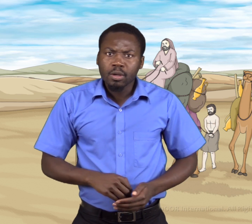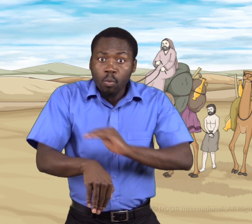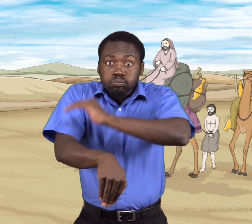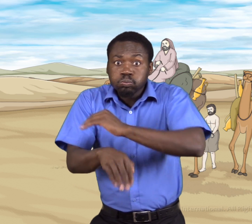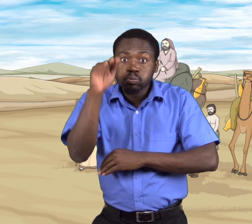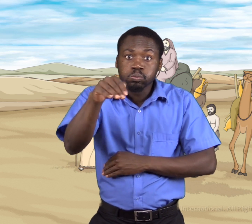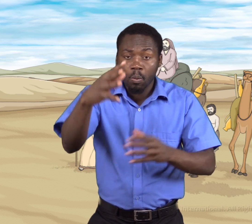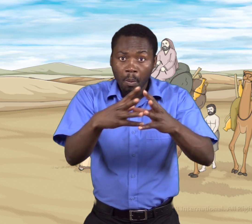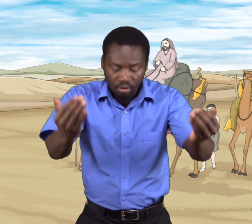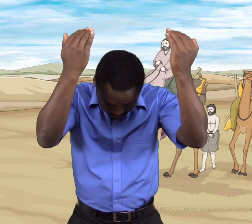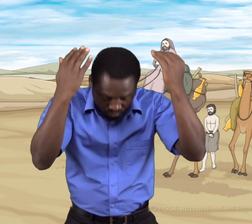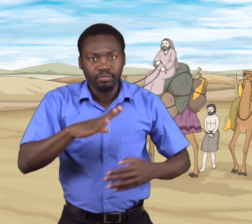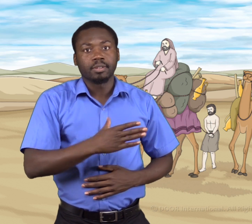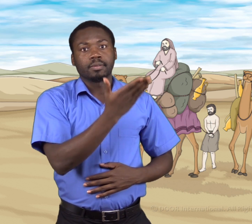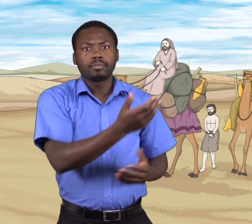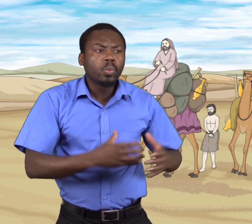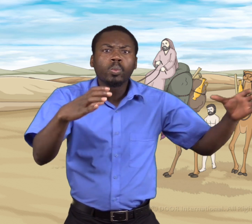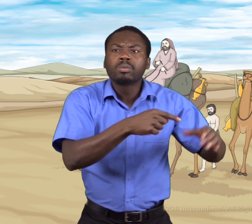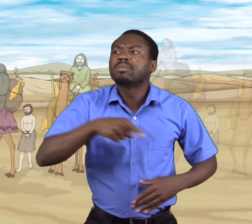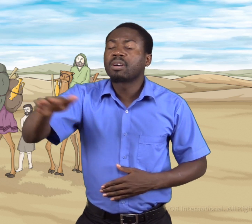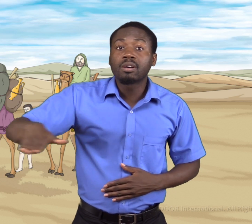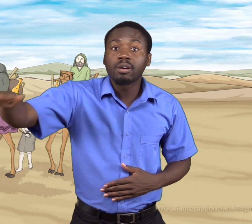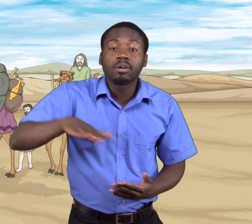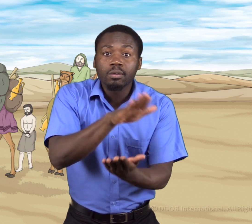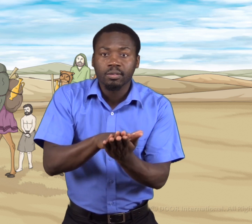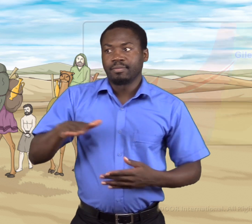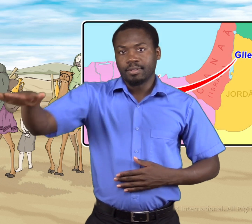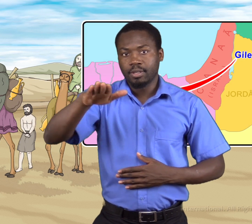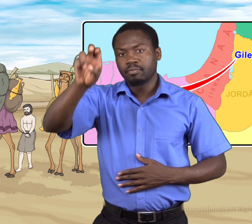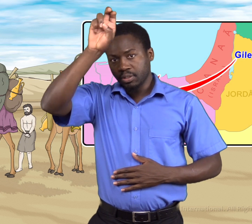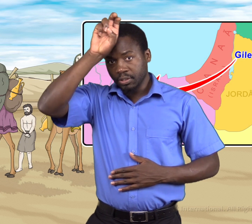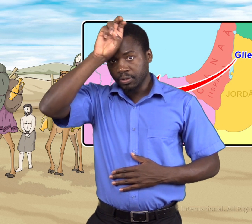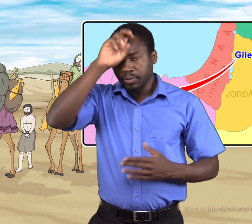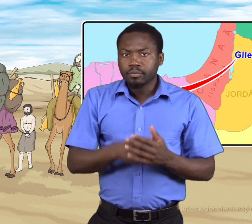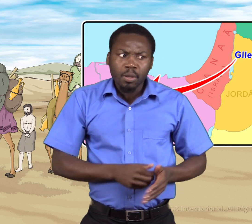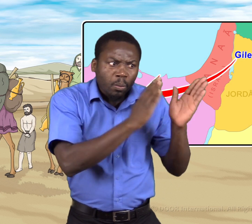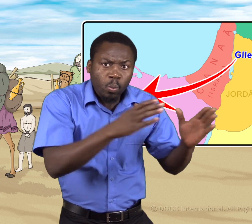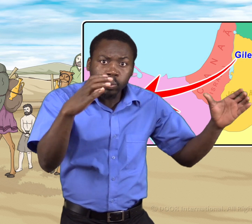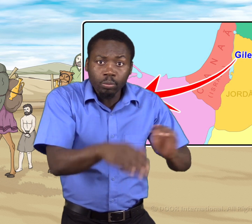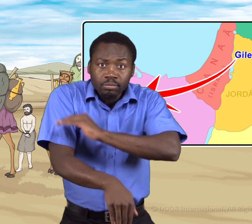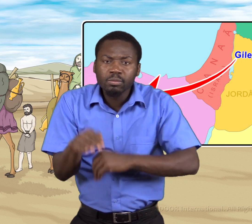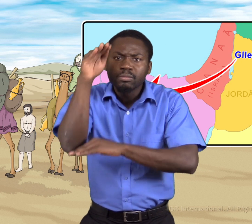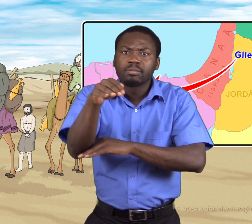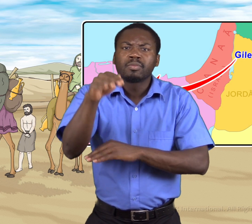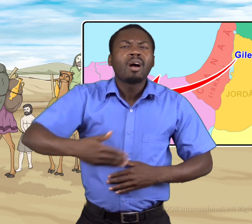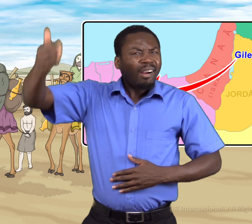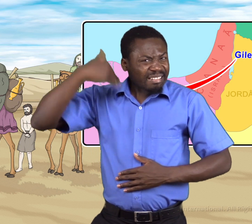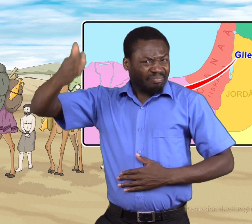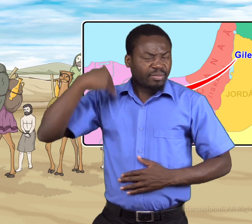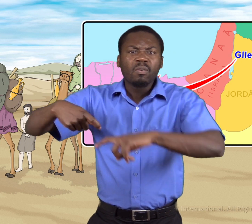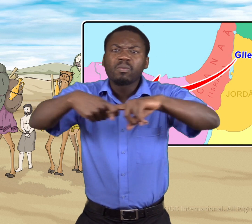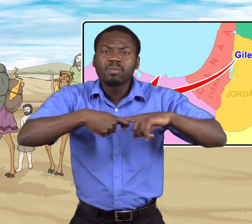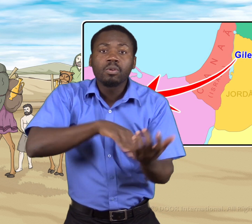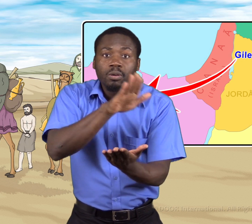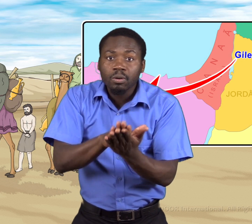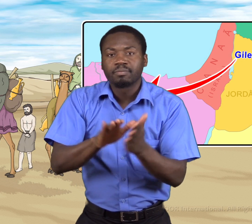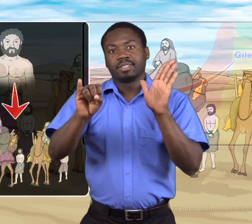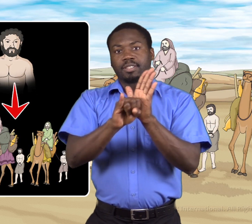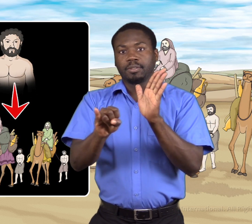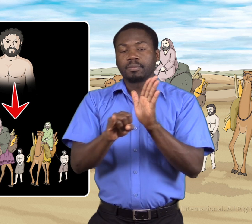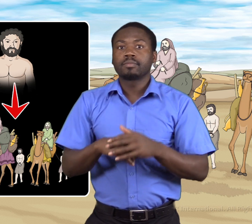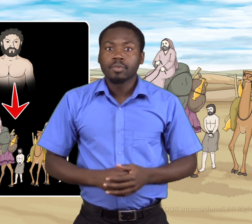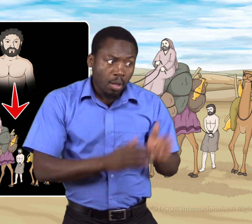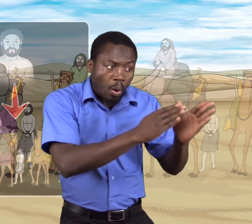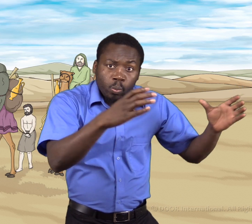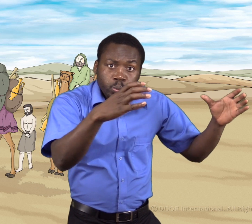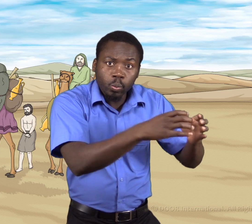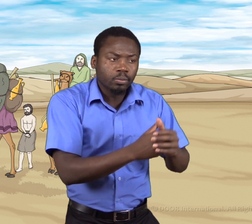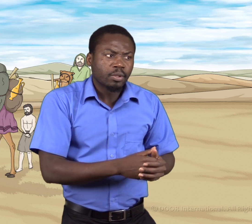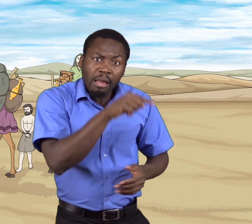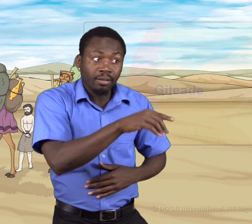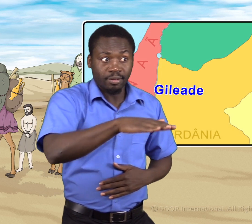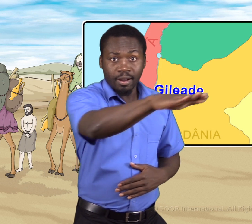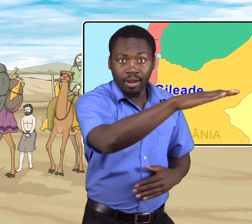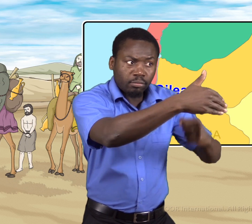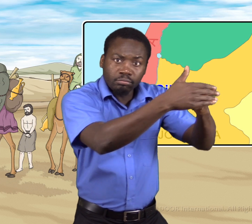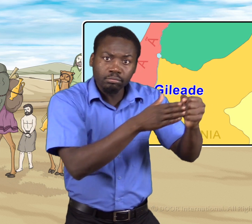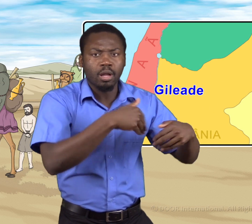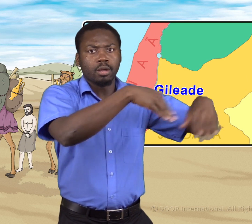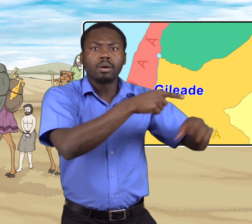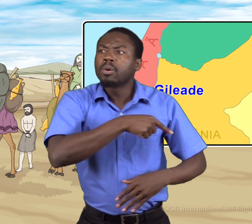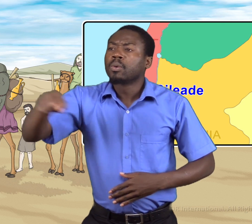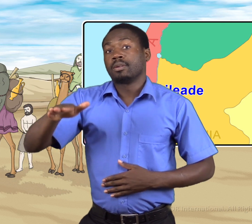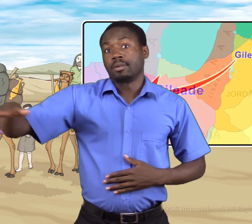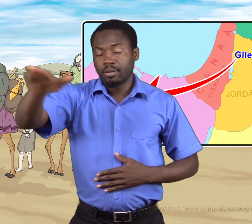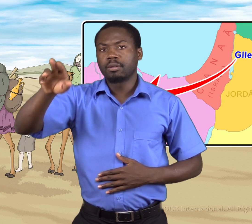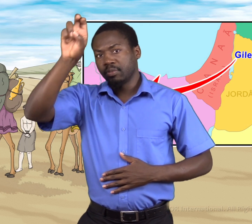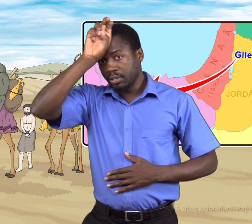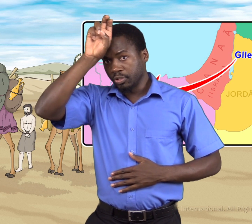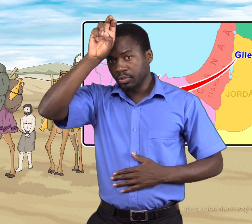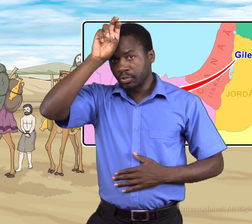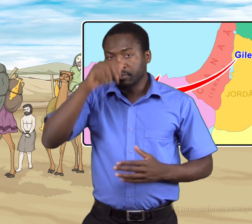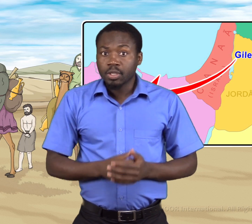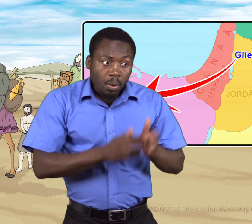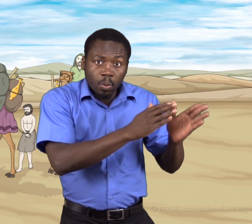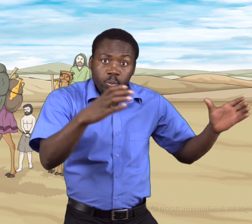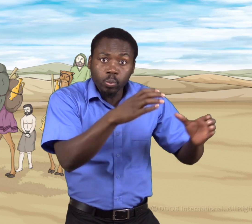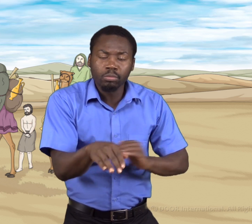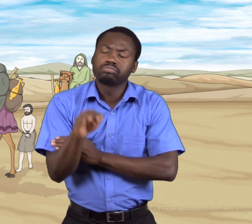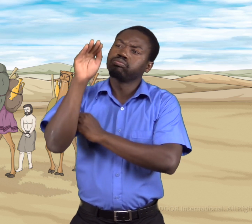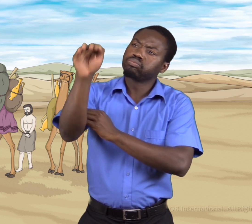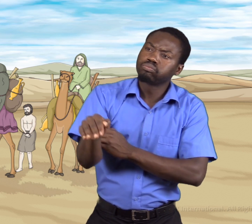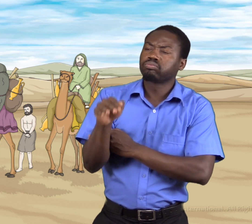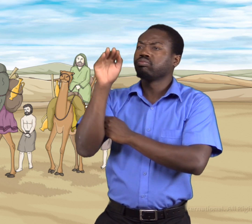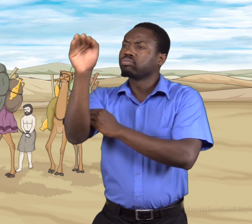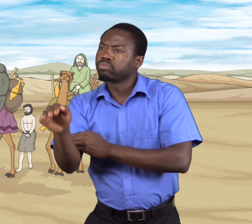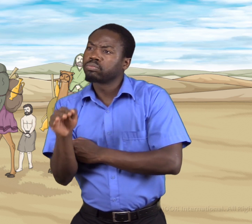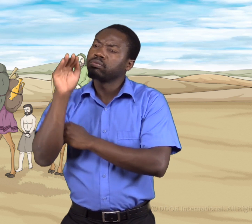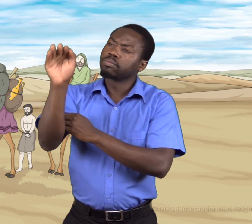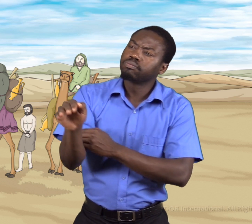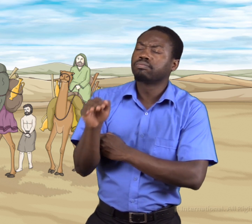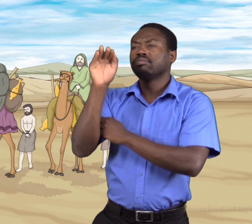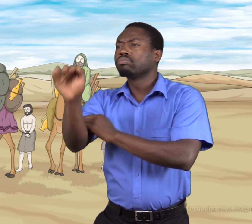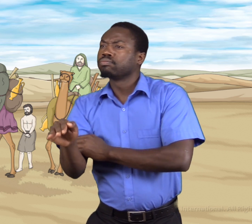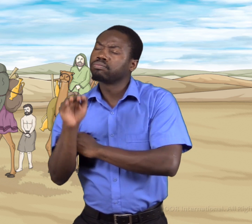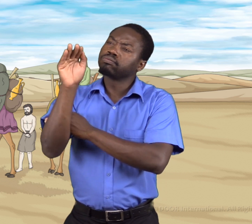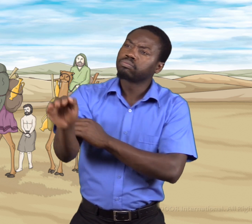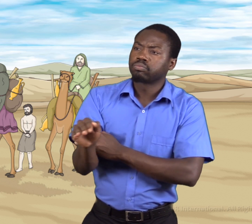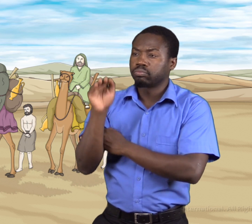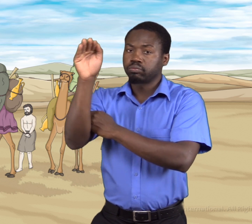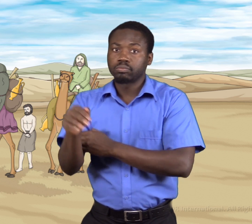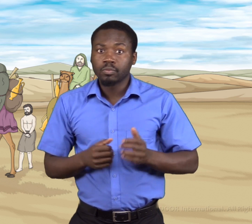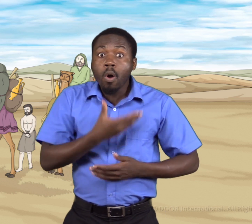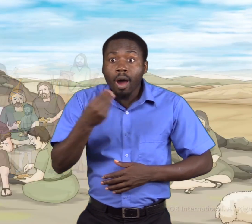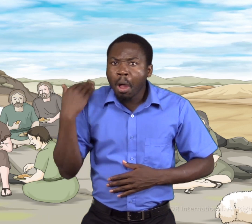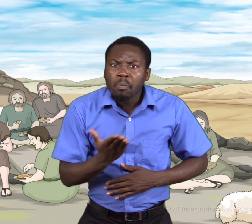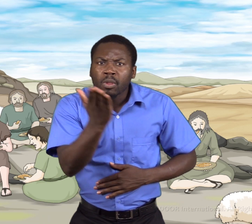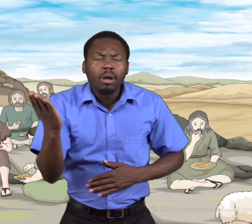Their camels were carrying spices, balm, and myrrh on their way down to Egypt.